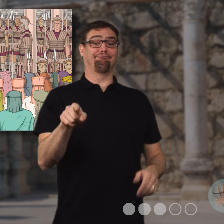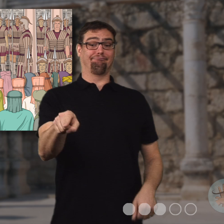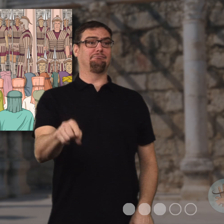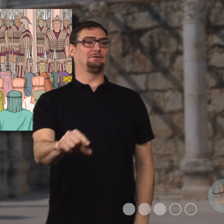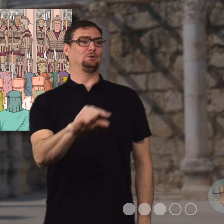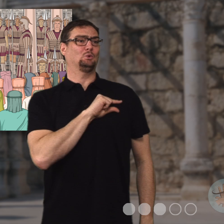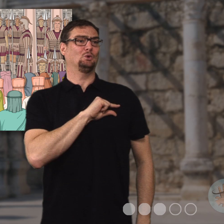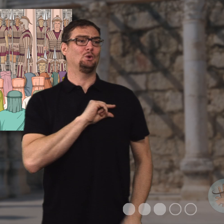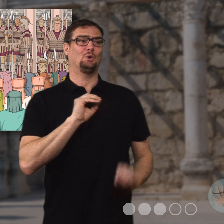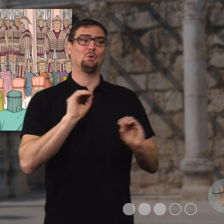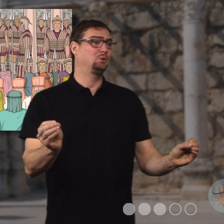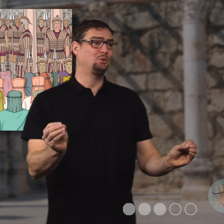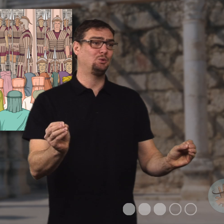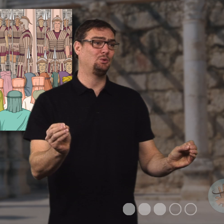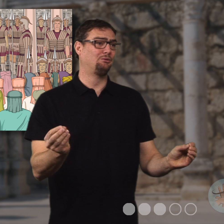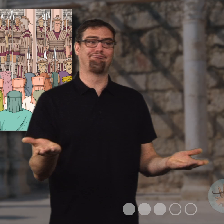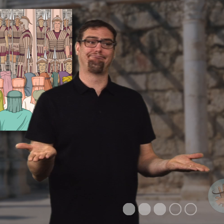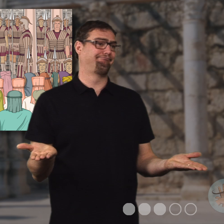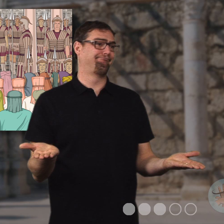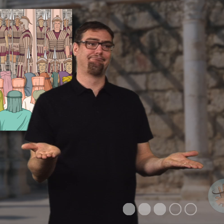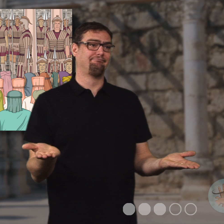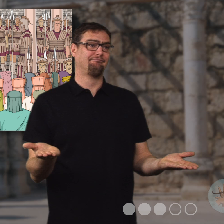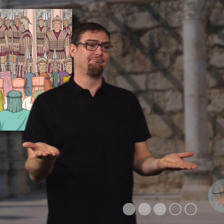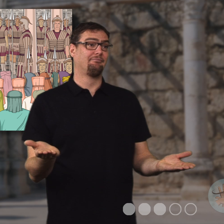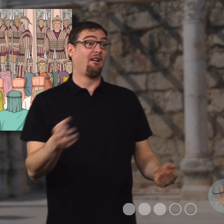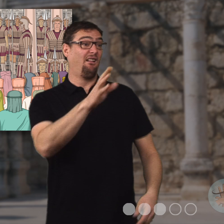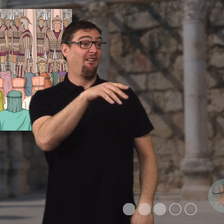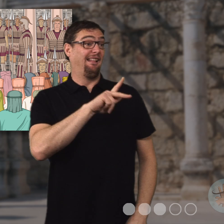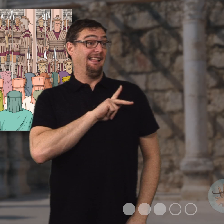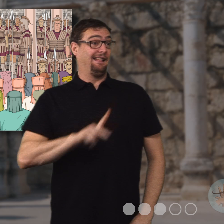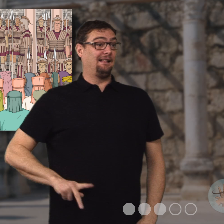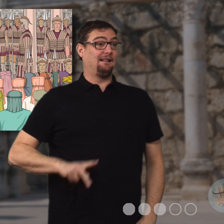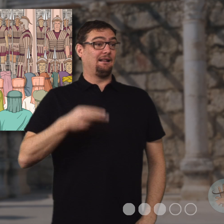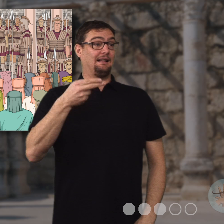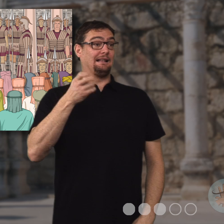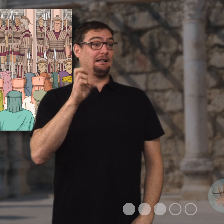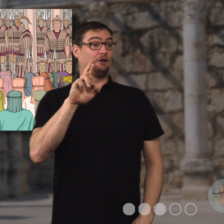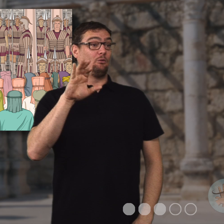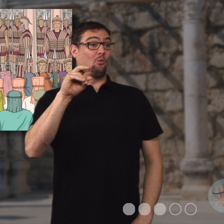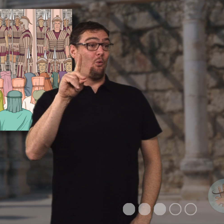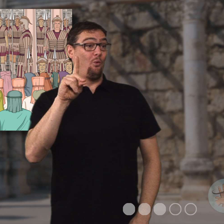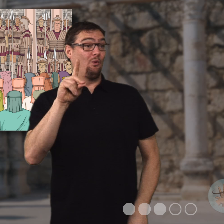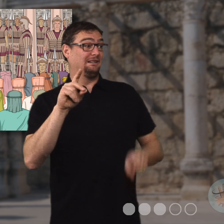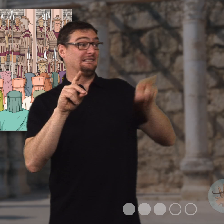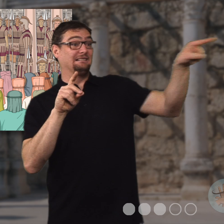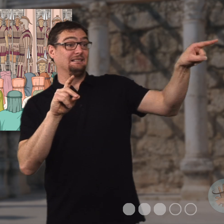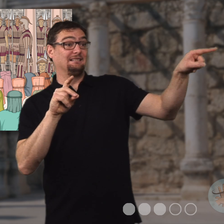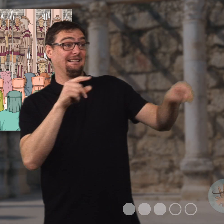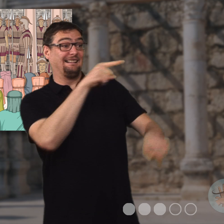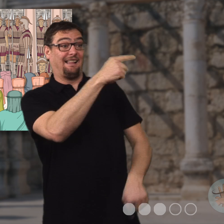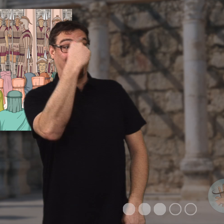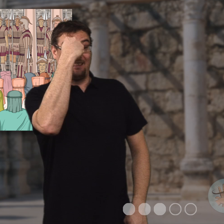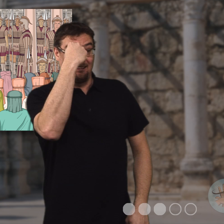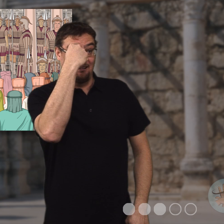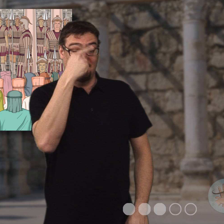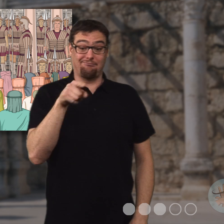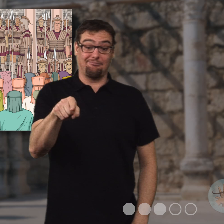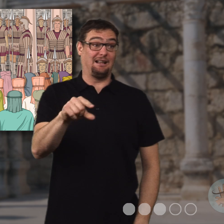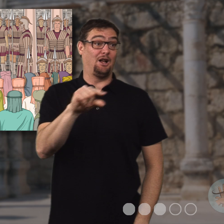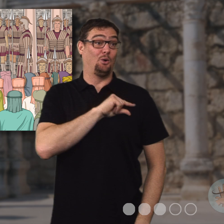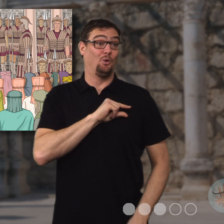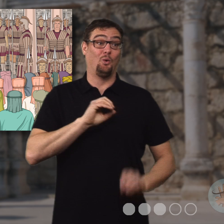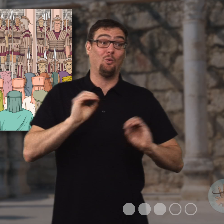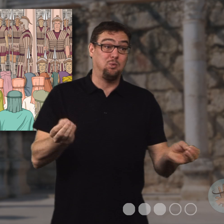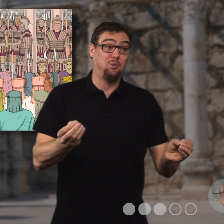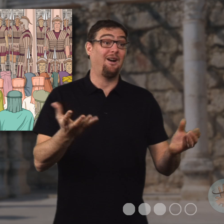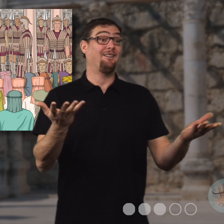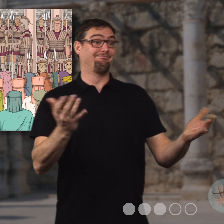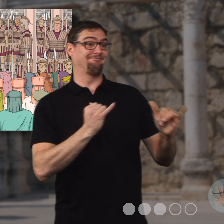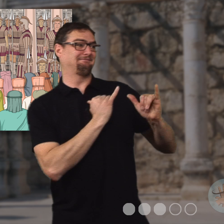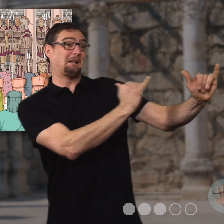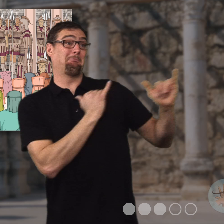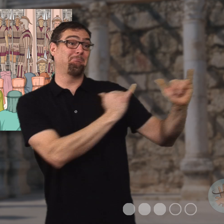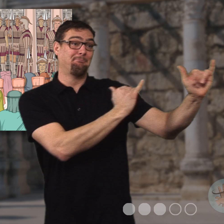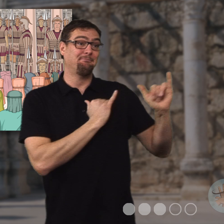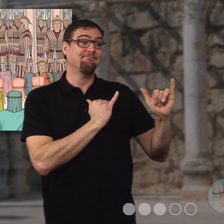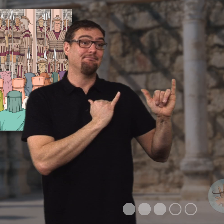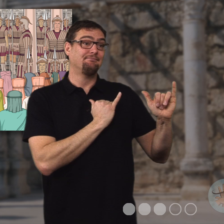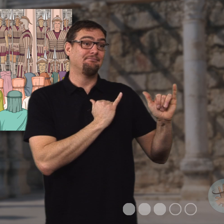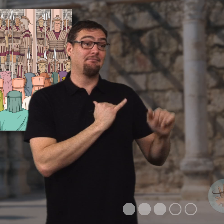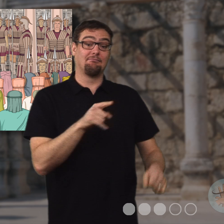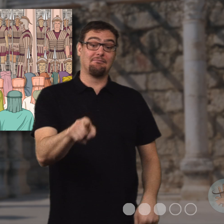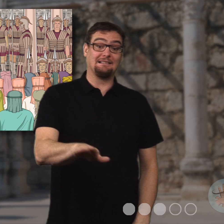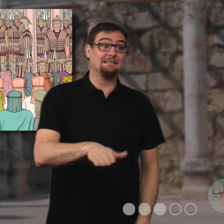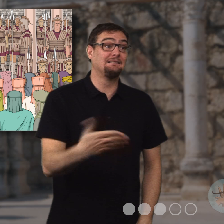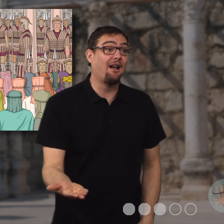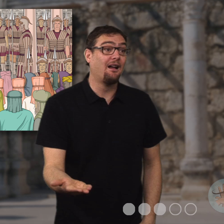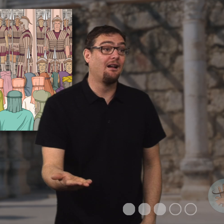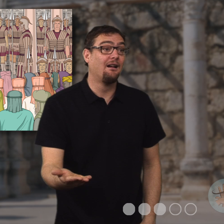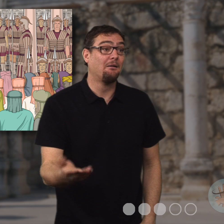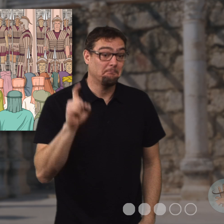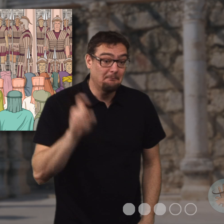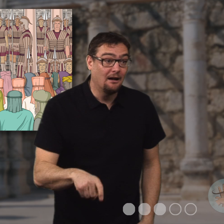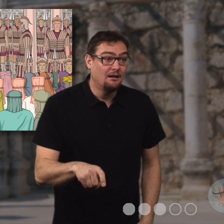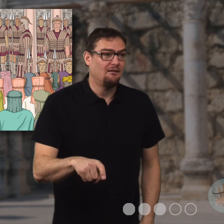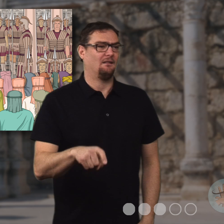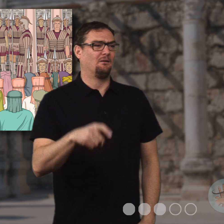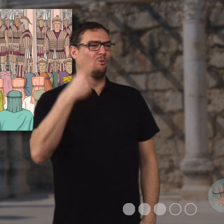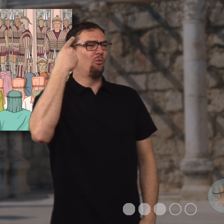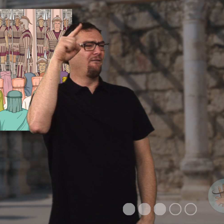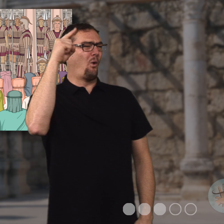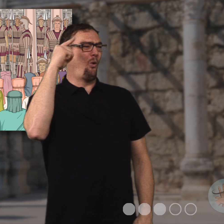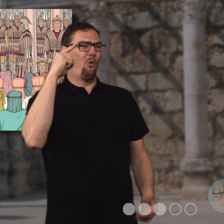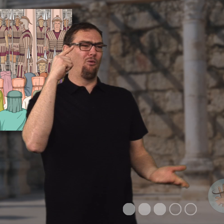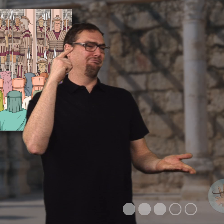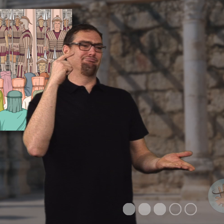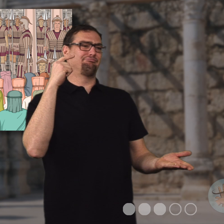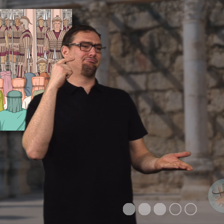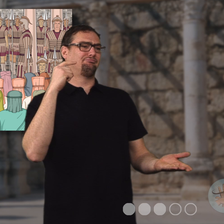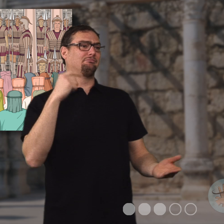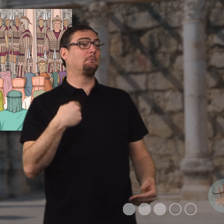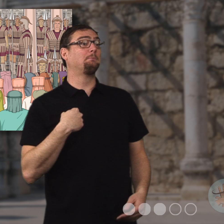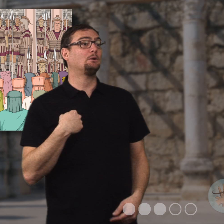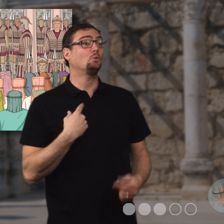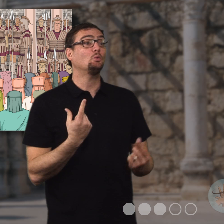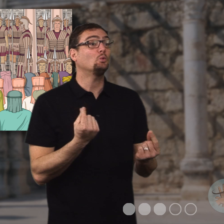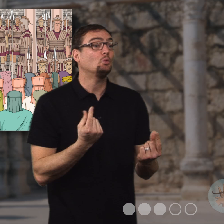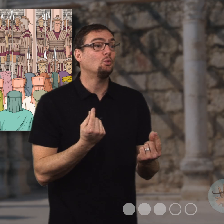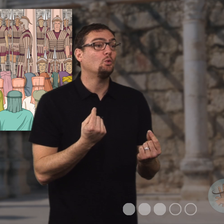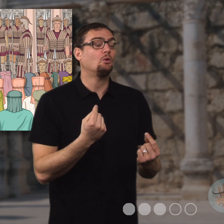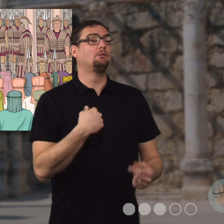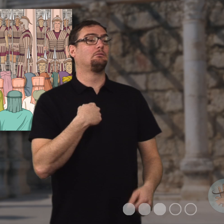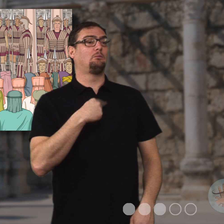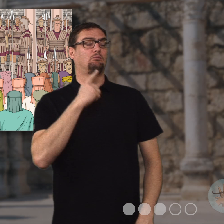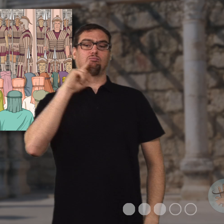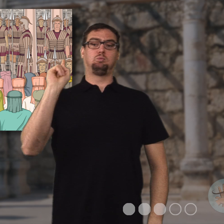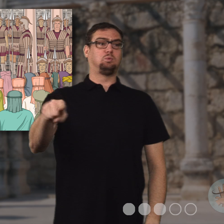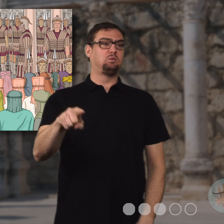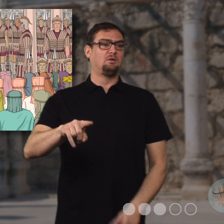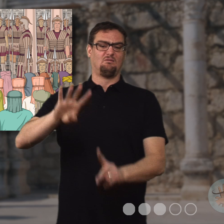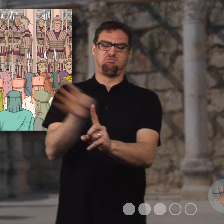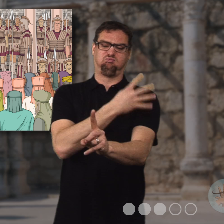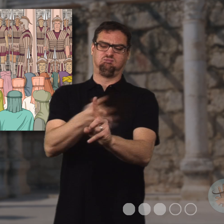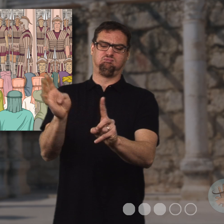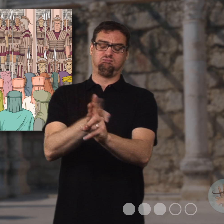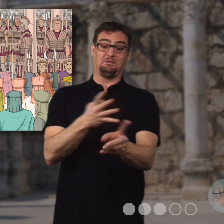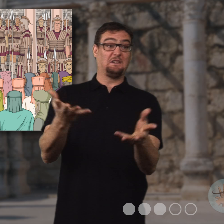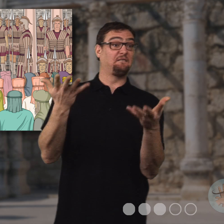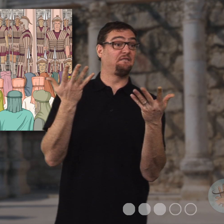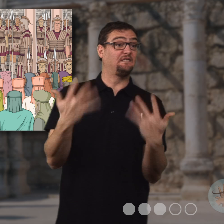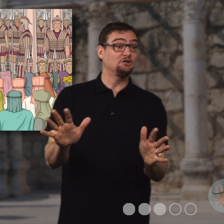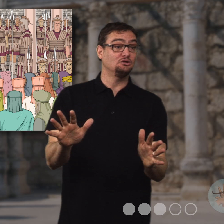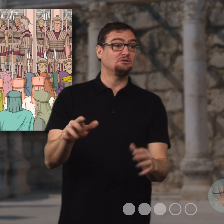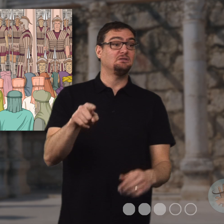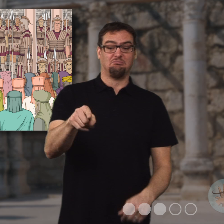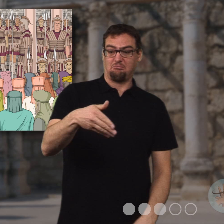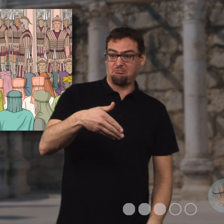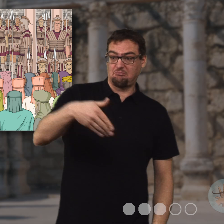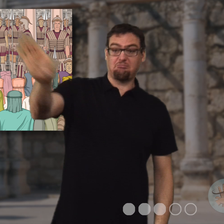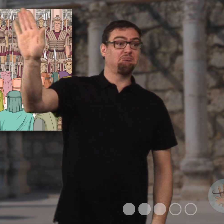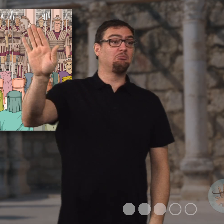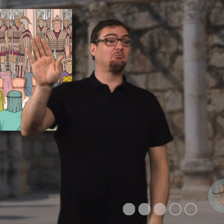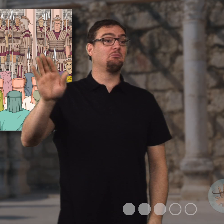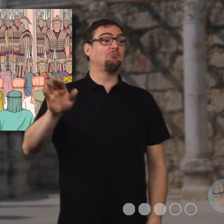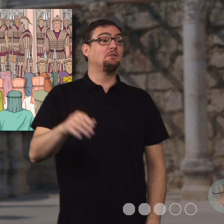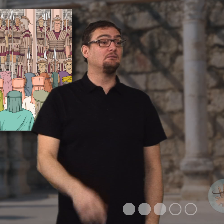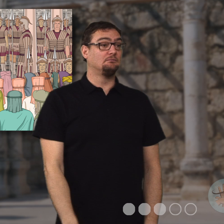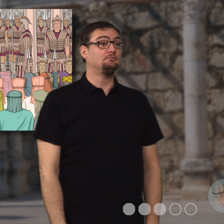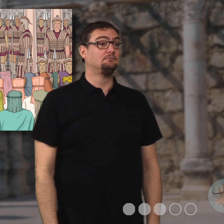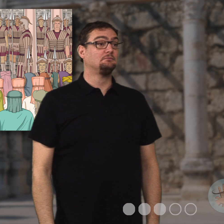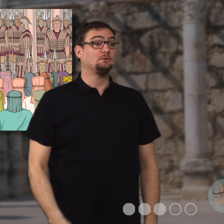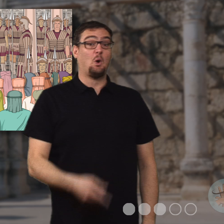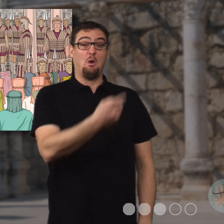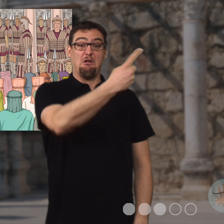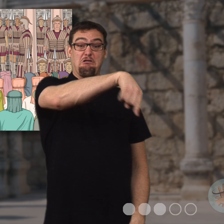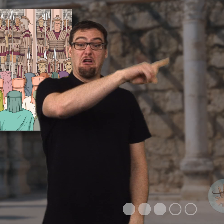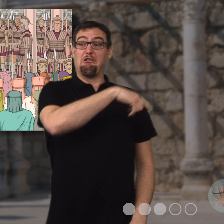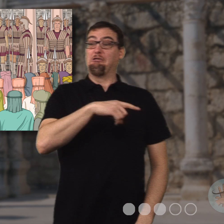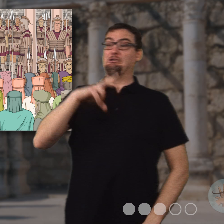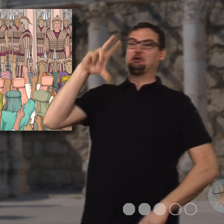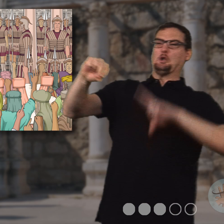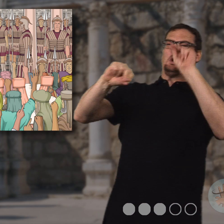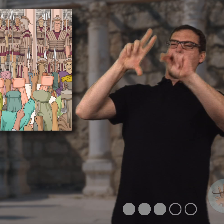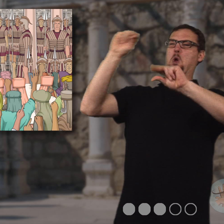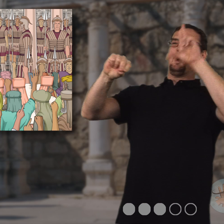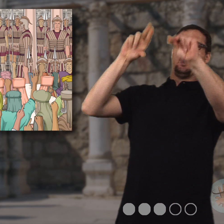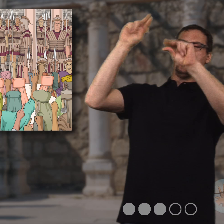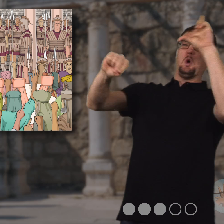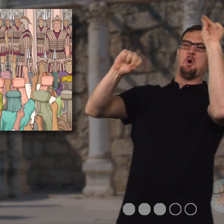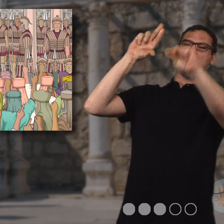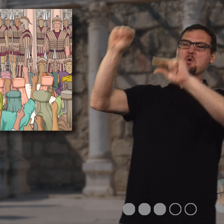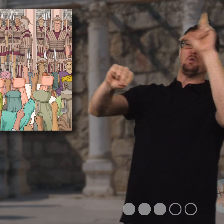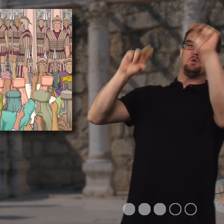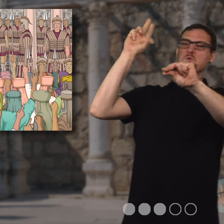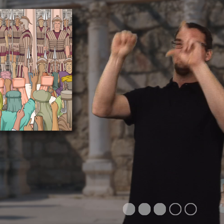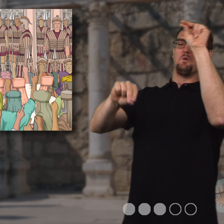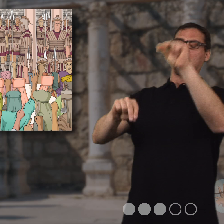Neither has Herod, for he sent Him back to us. As you can see, He has done nothing deserving of death.